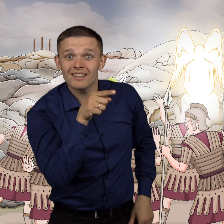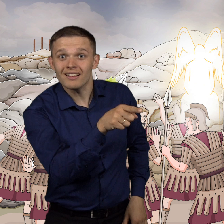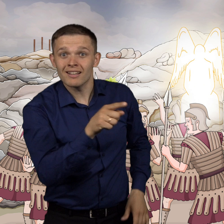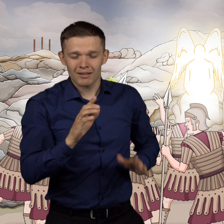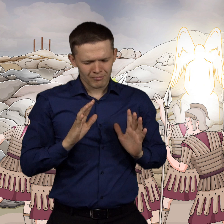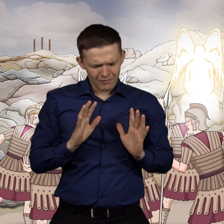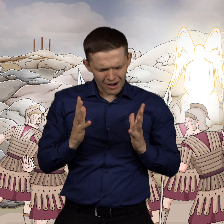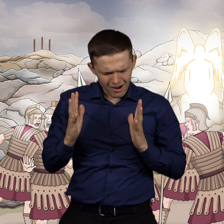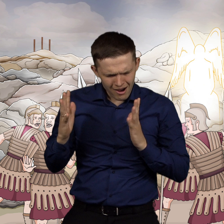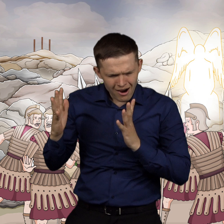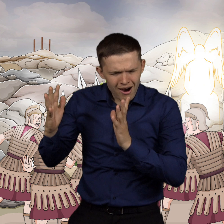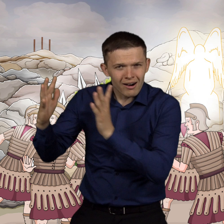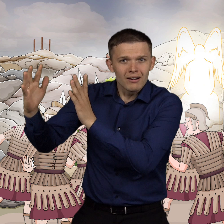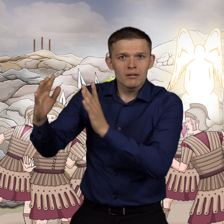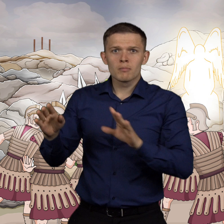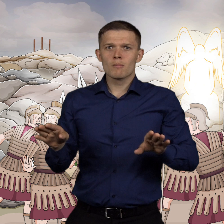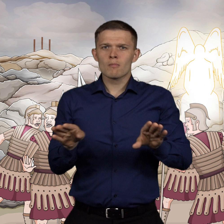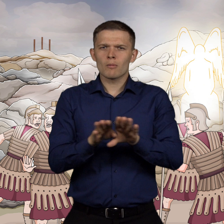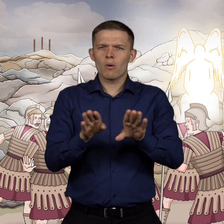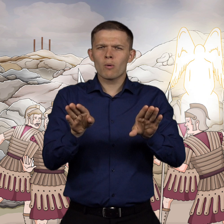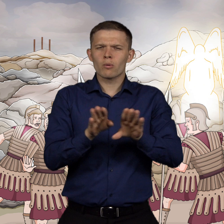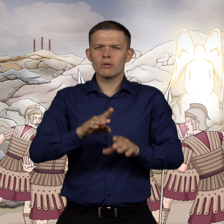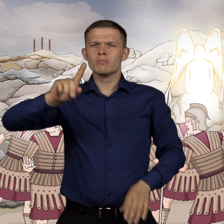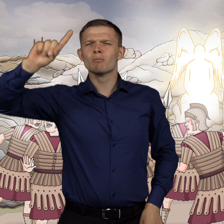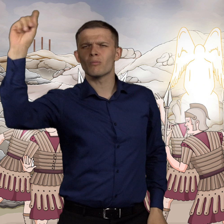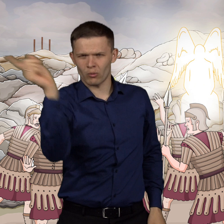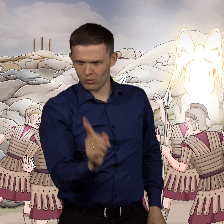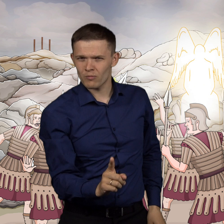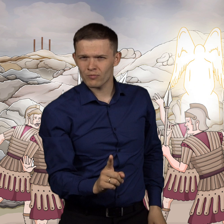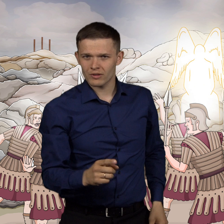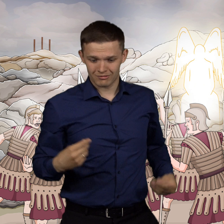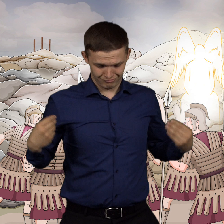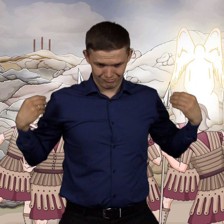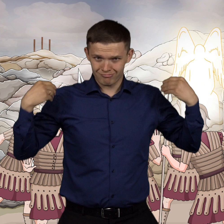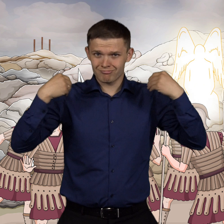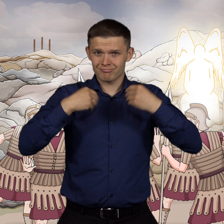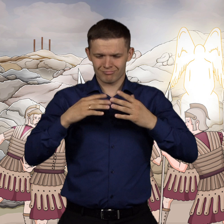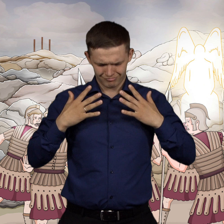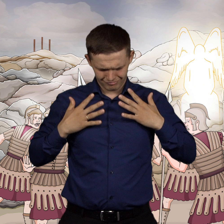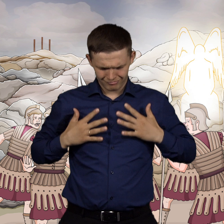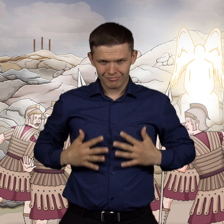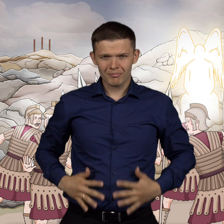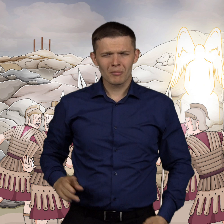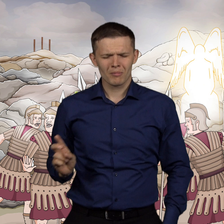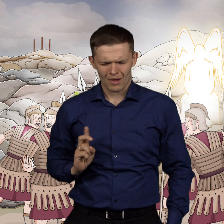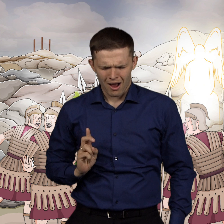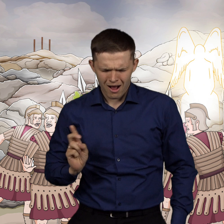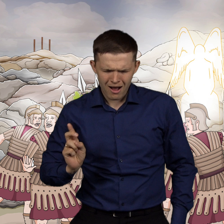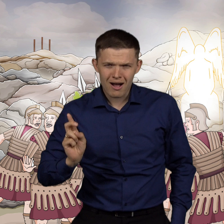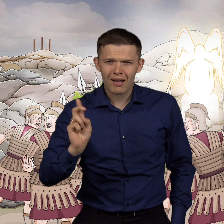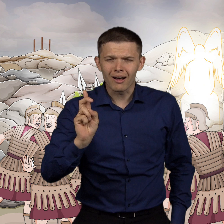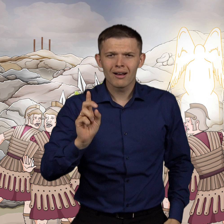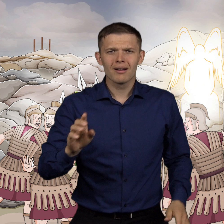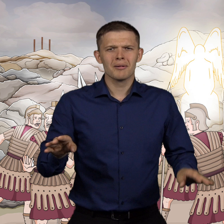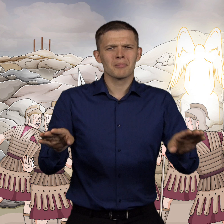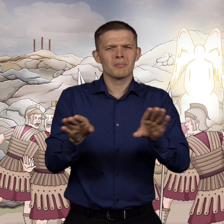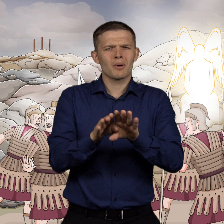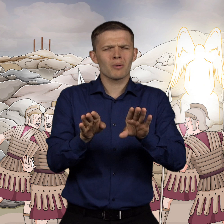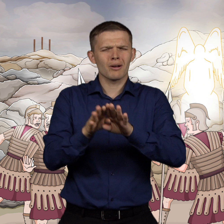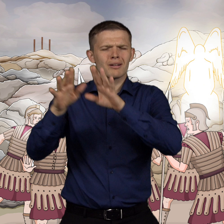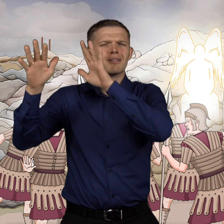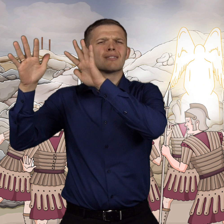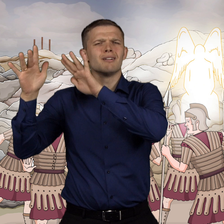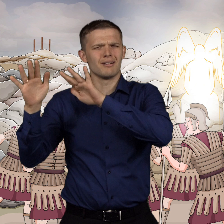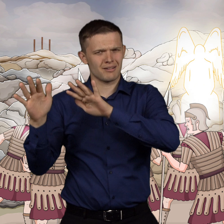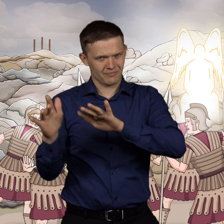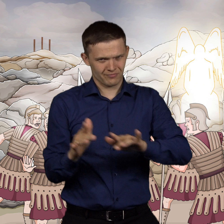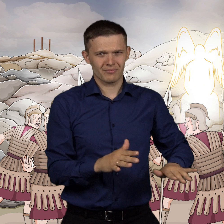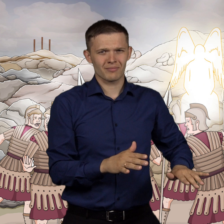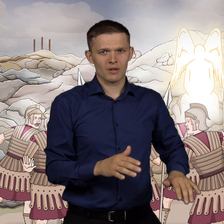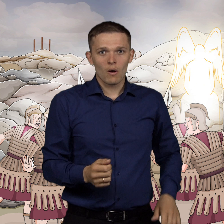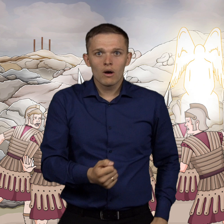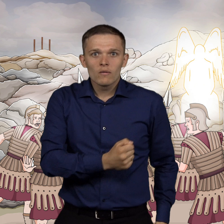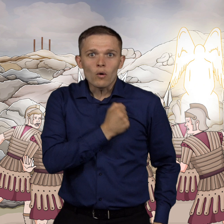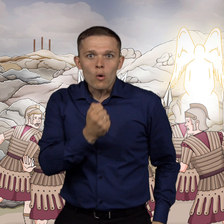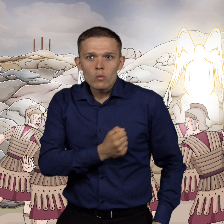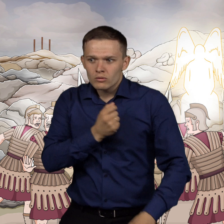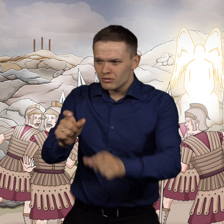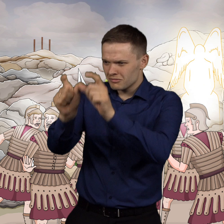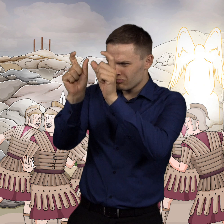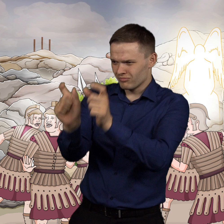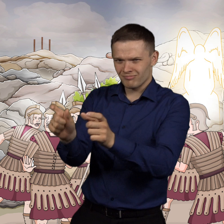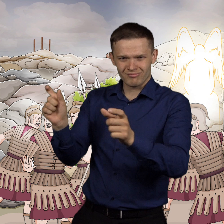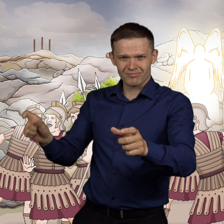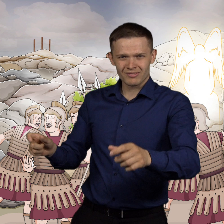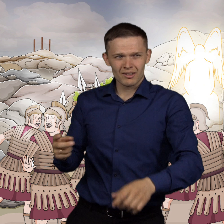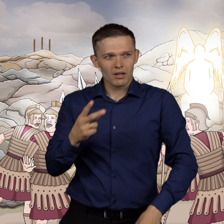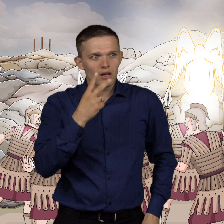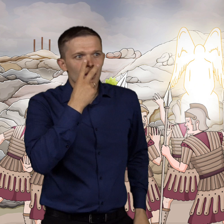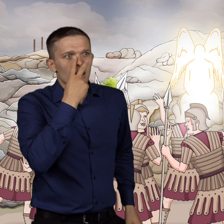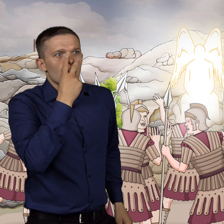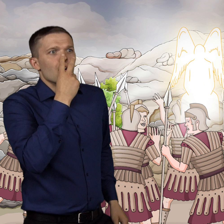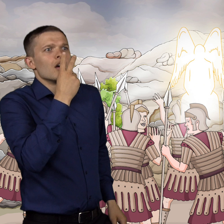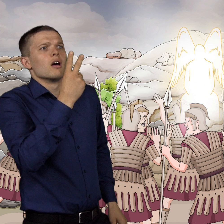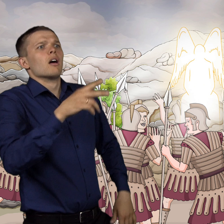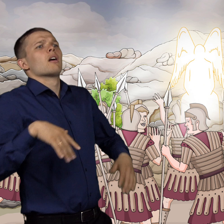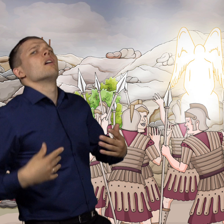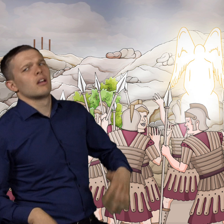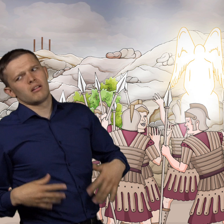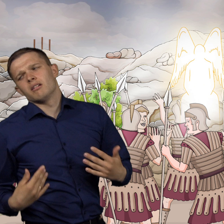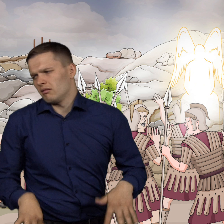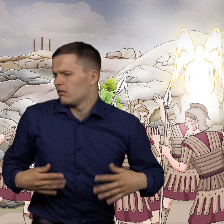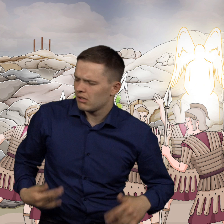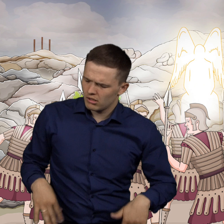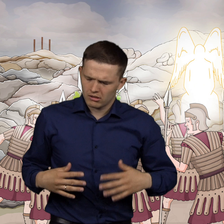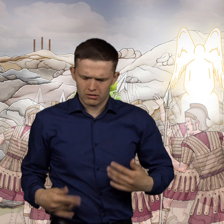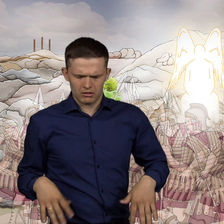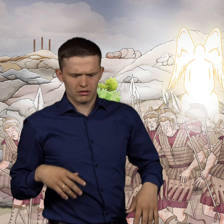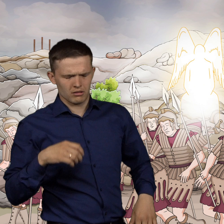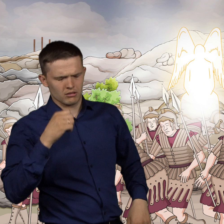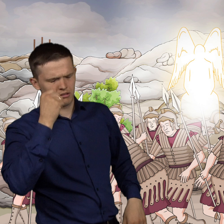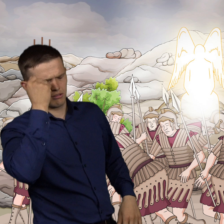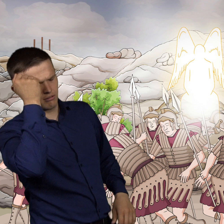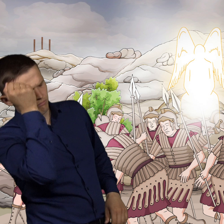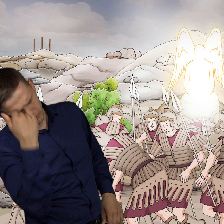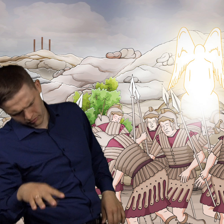His appearance was like lightning, and his clothes were white as snow.